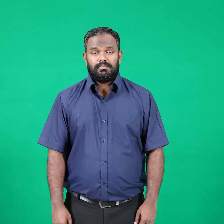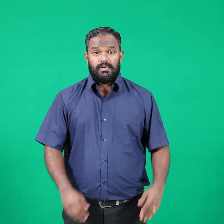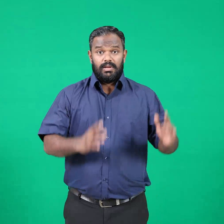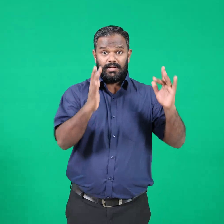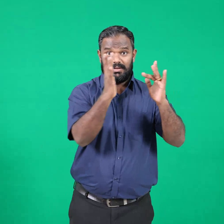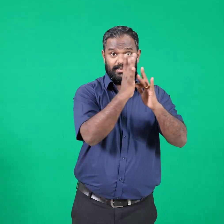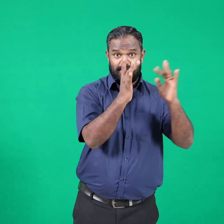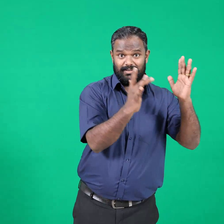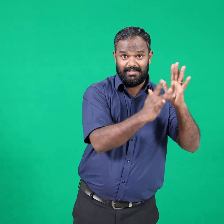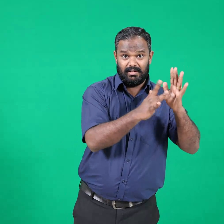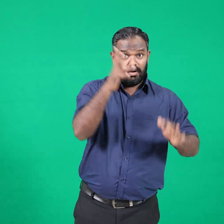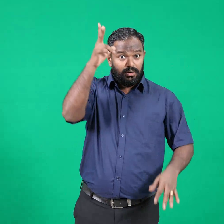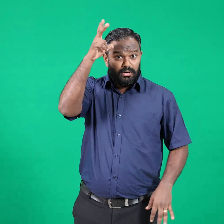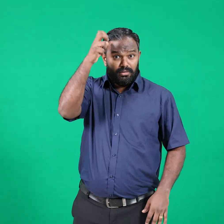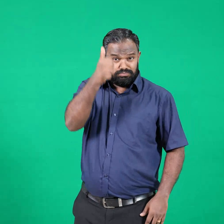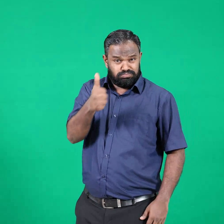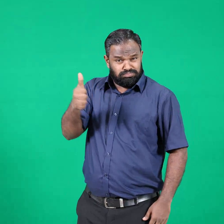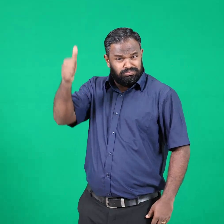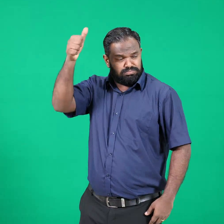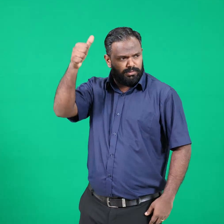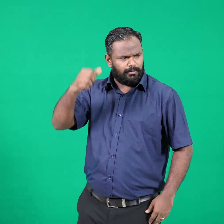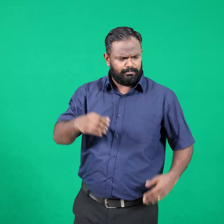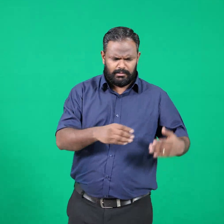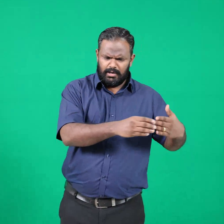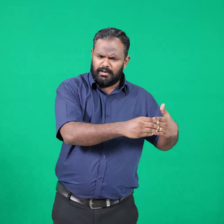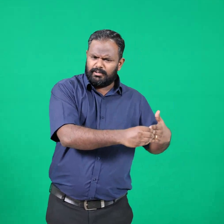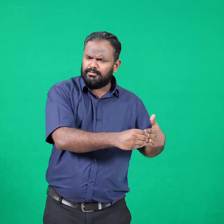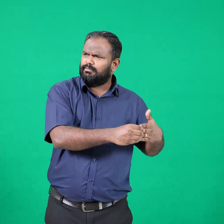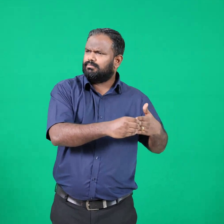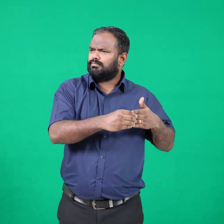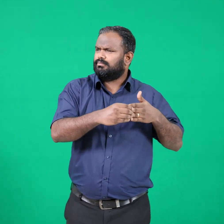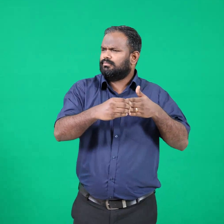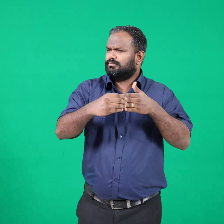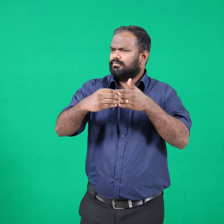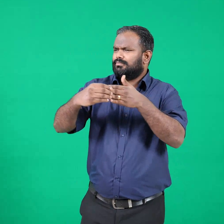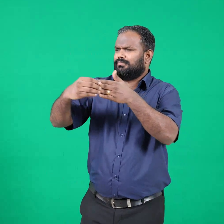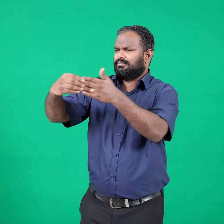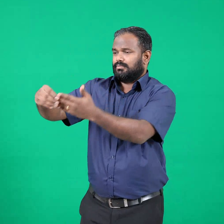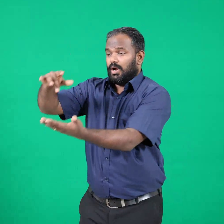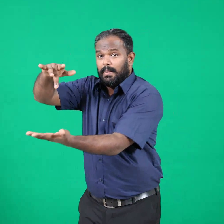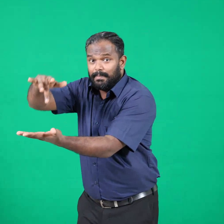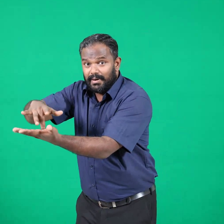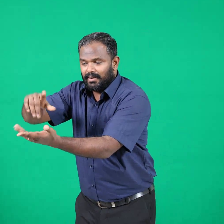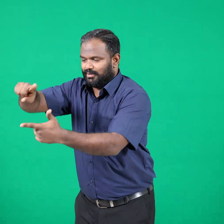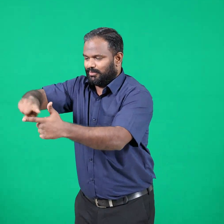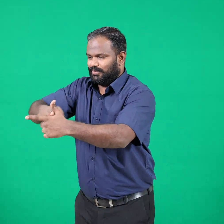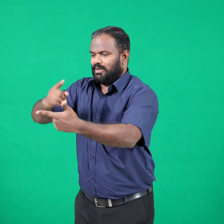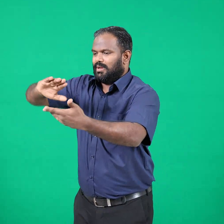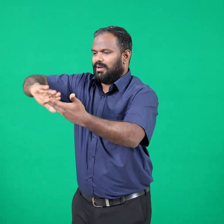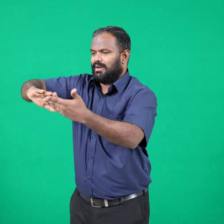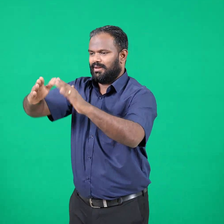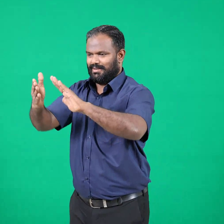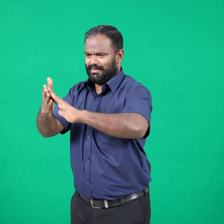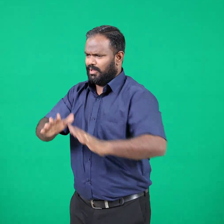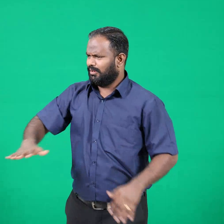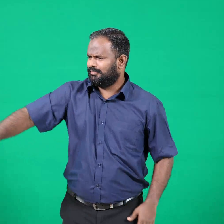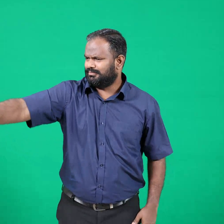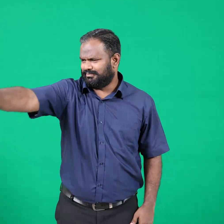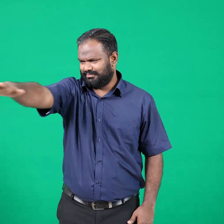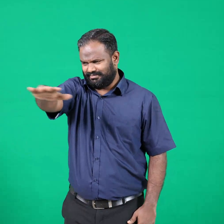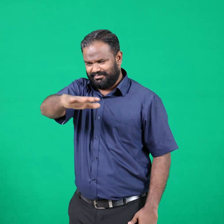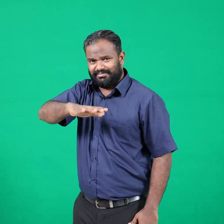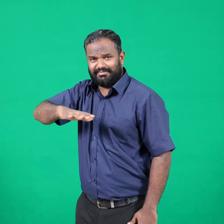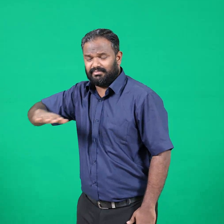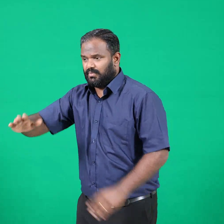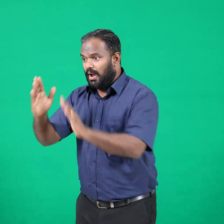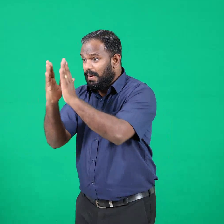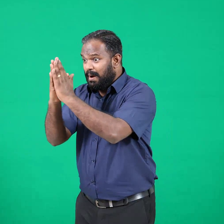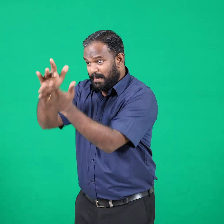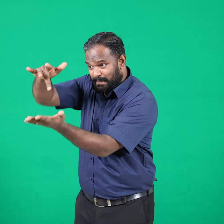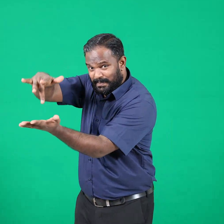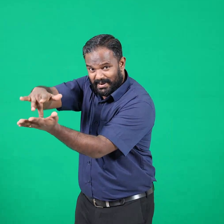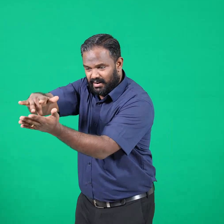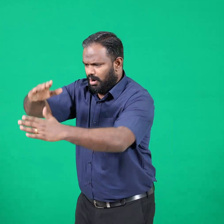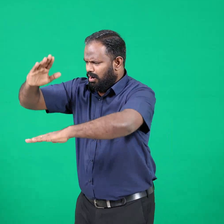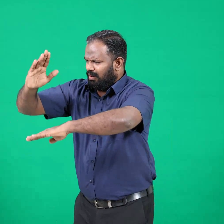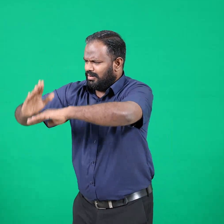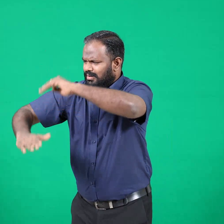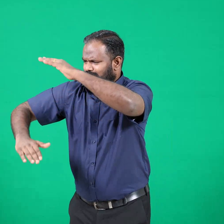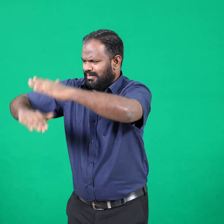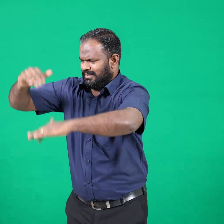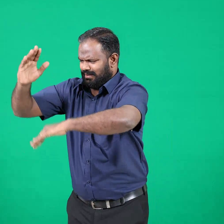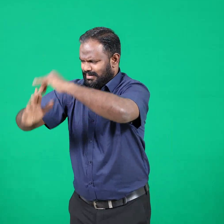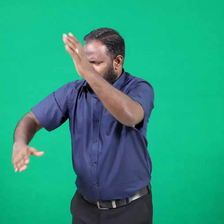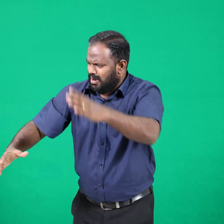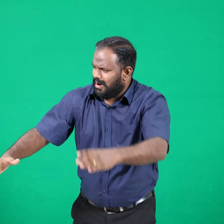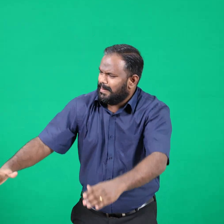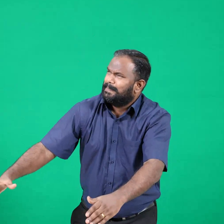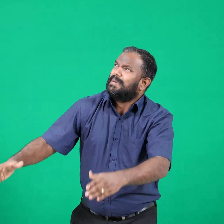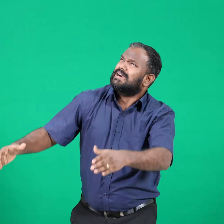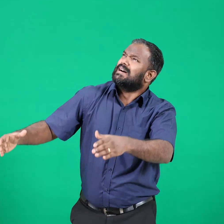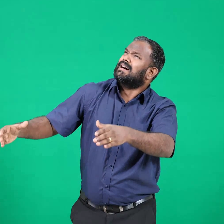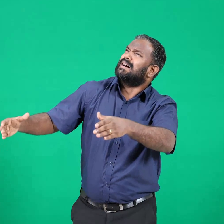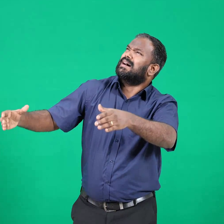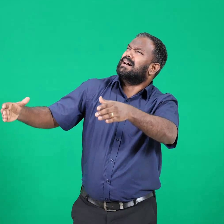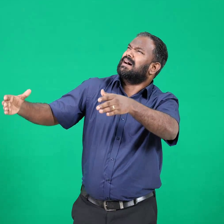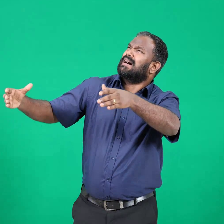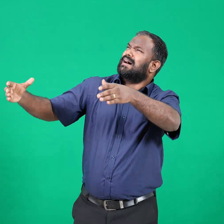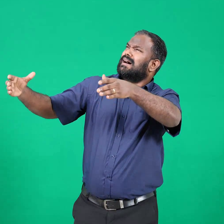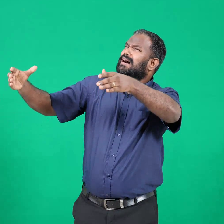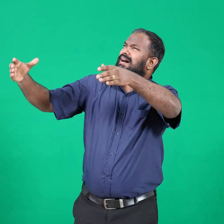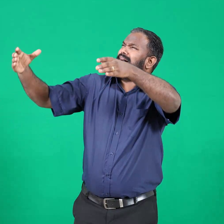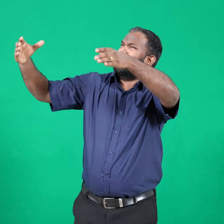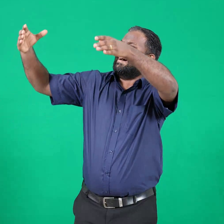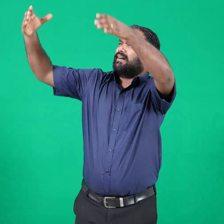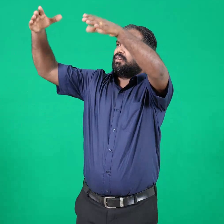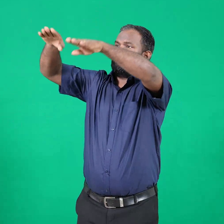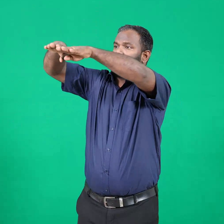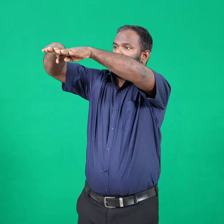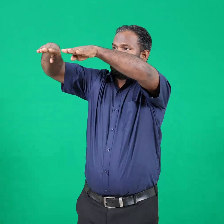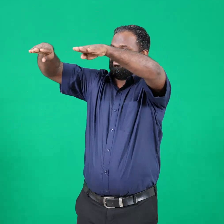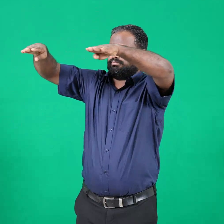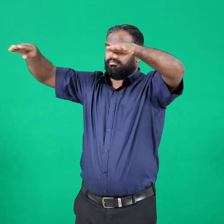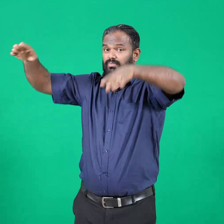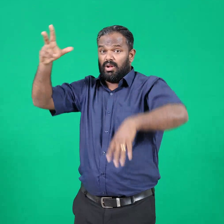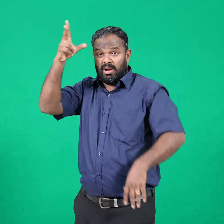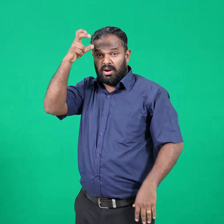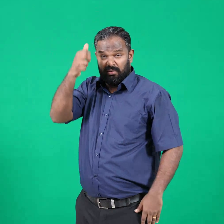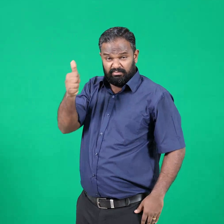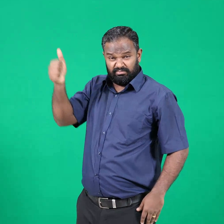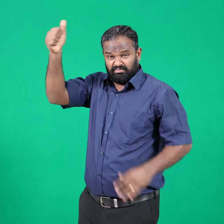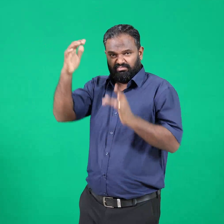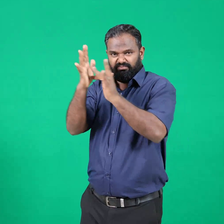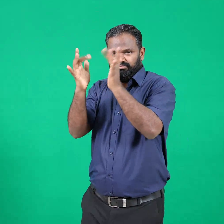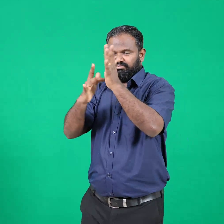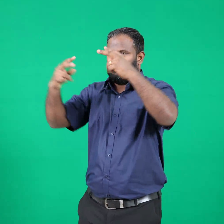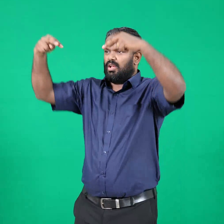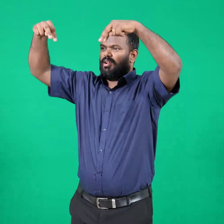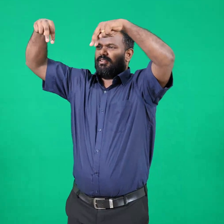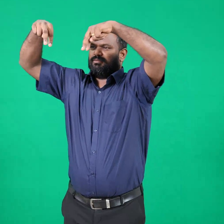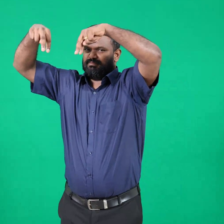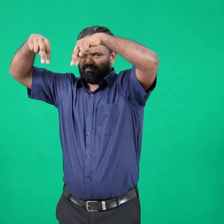Then the devil led Him to Jerusalem and set Him on the pinnacle of the temple.